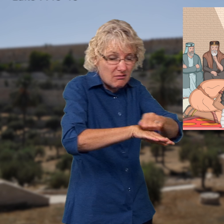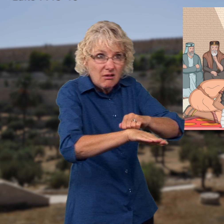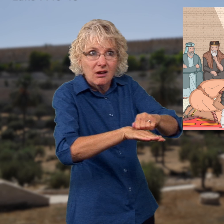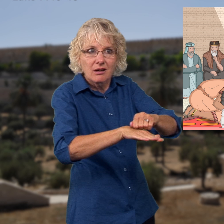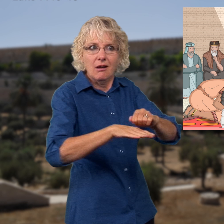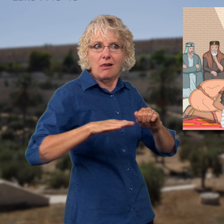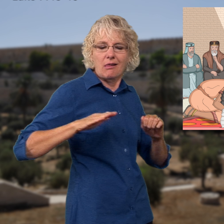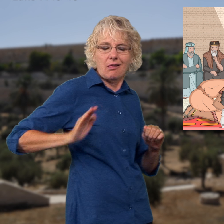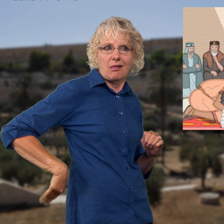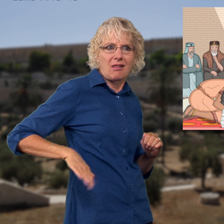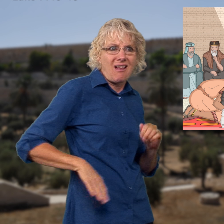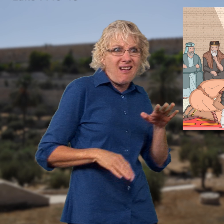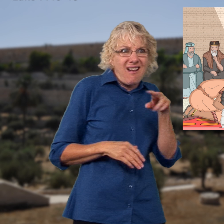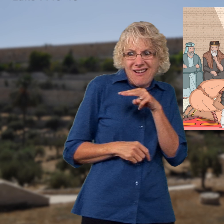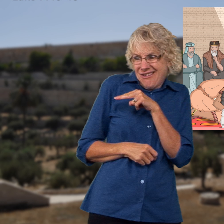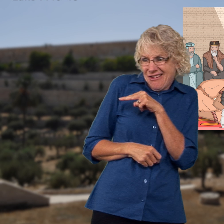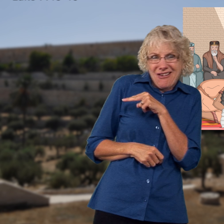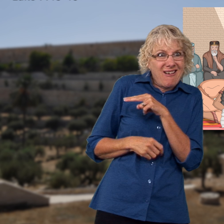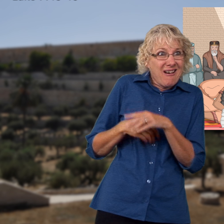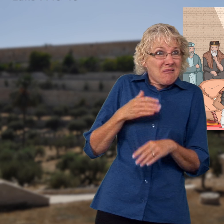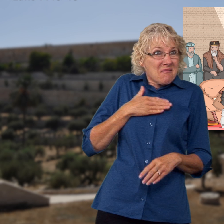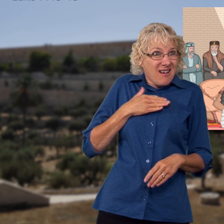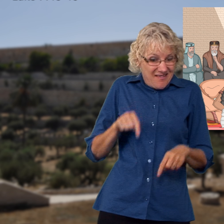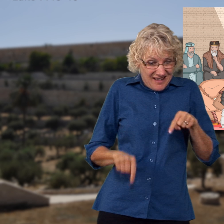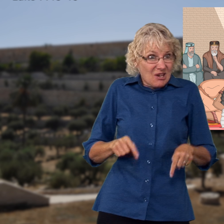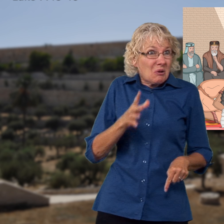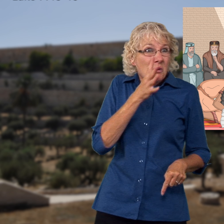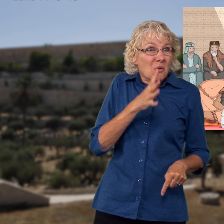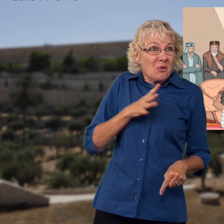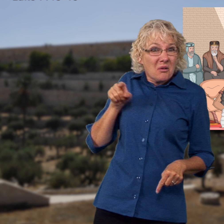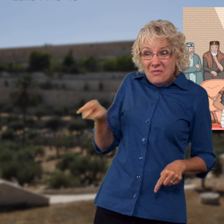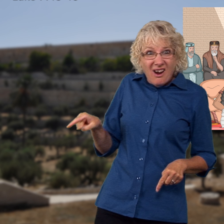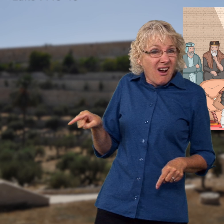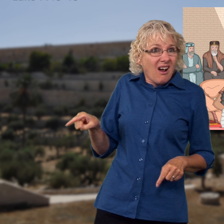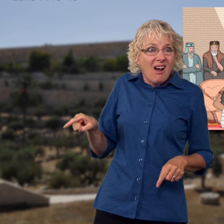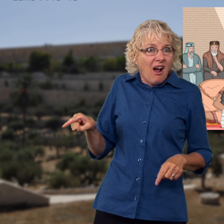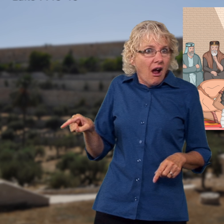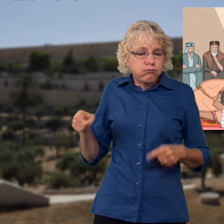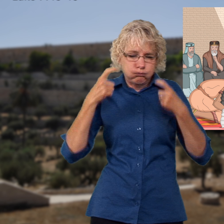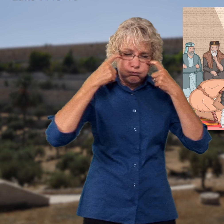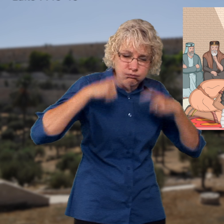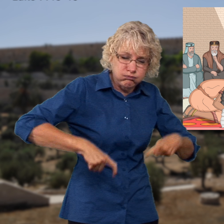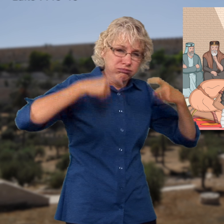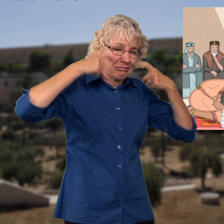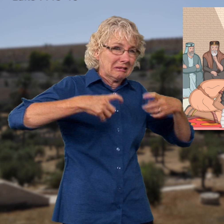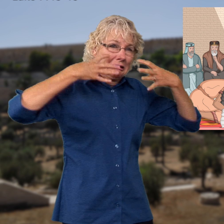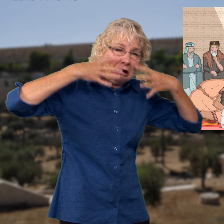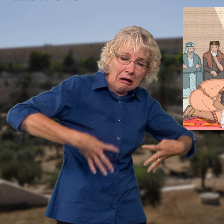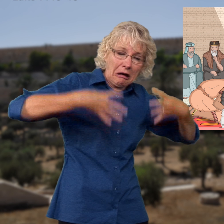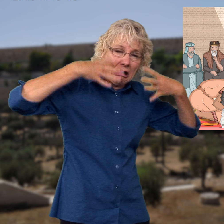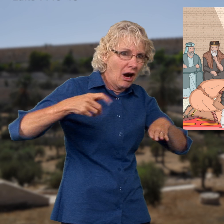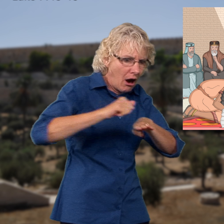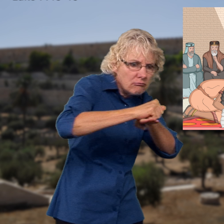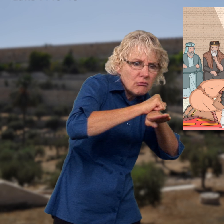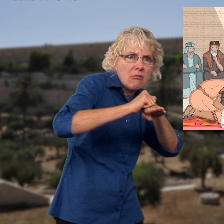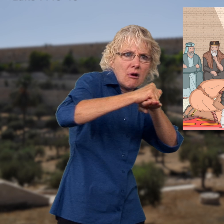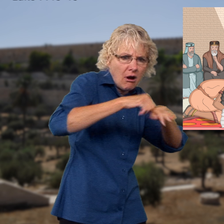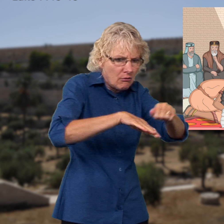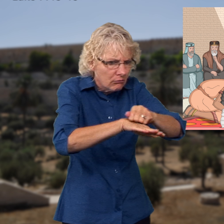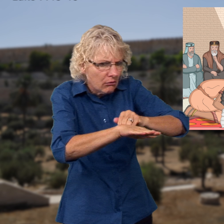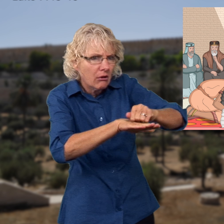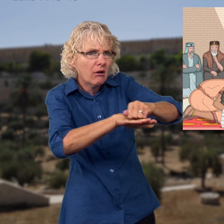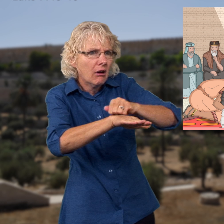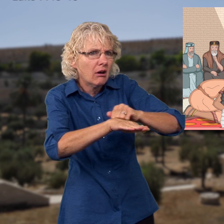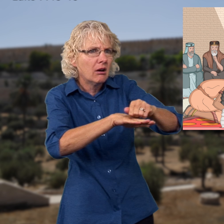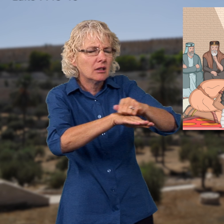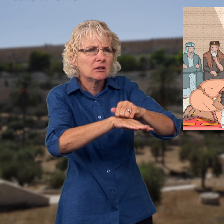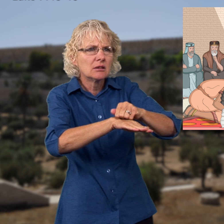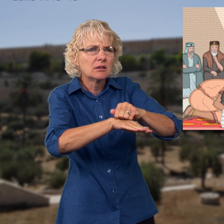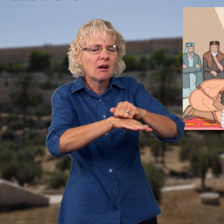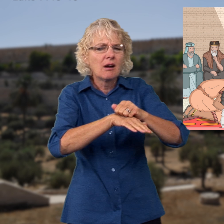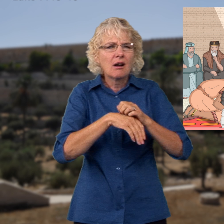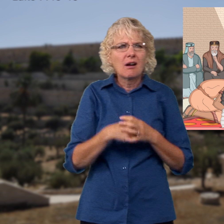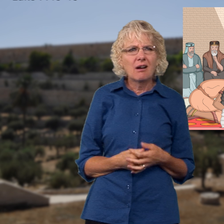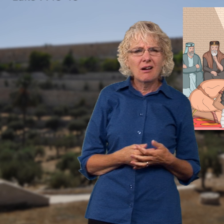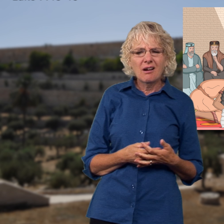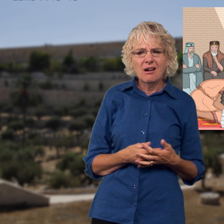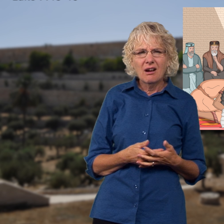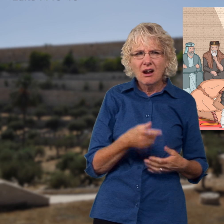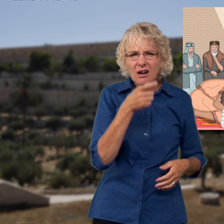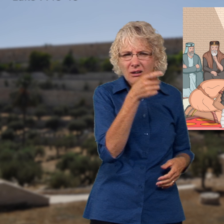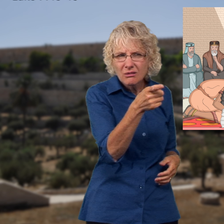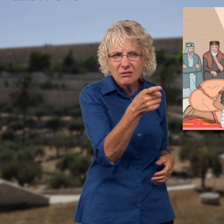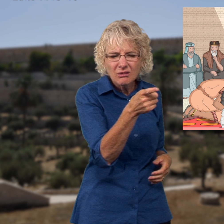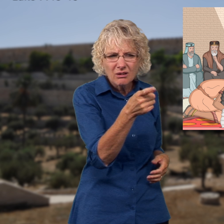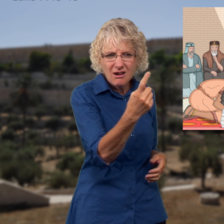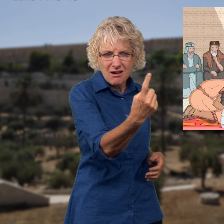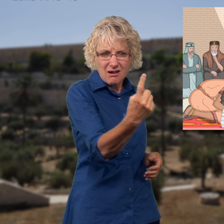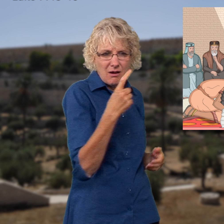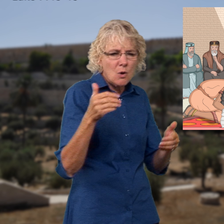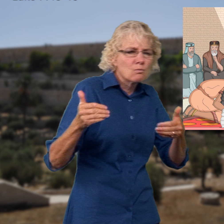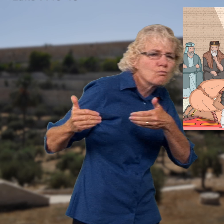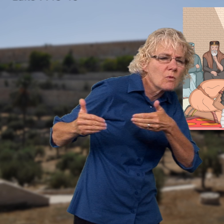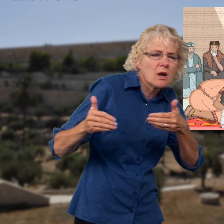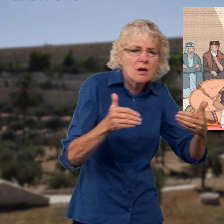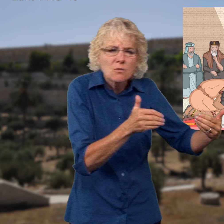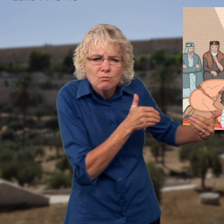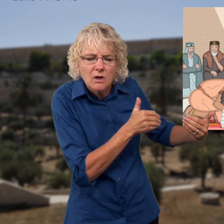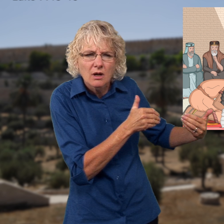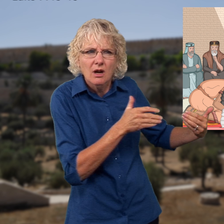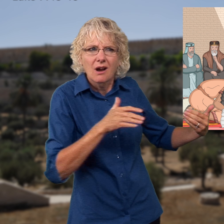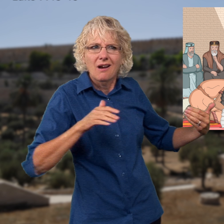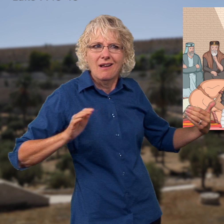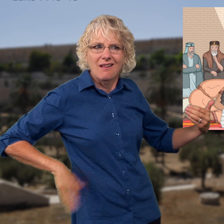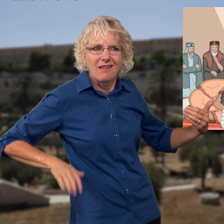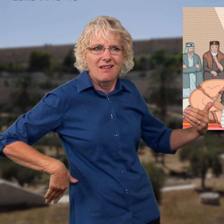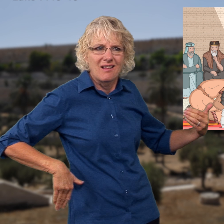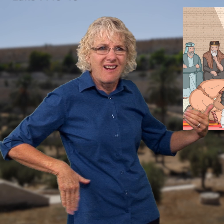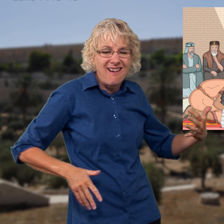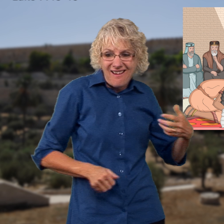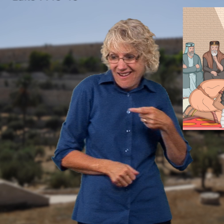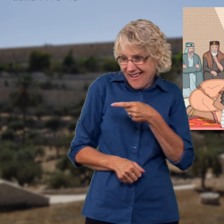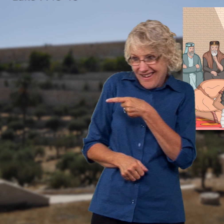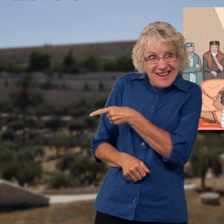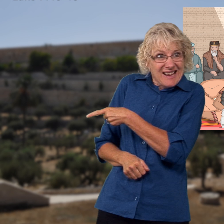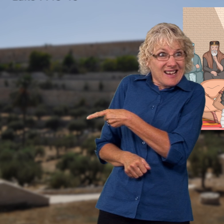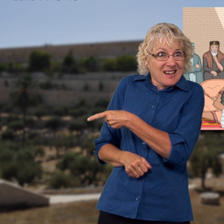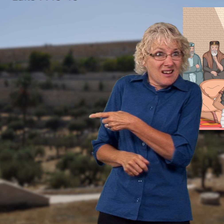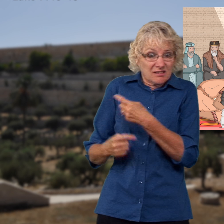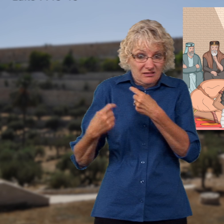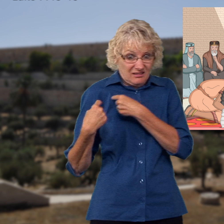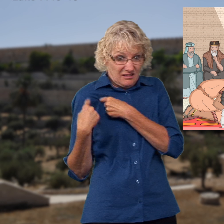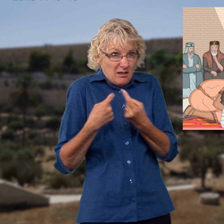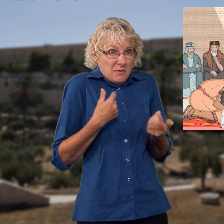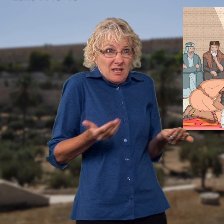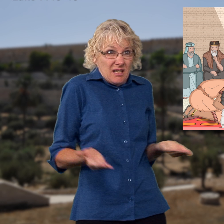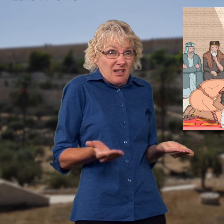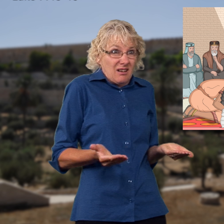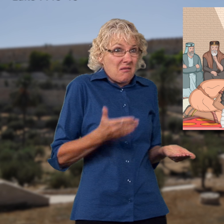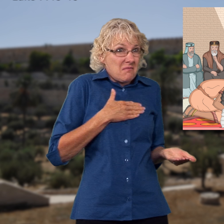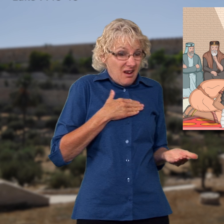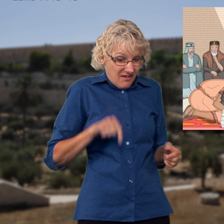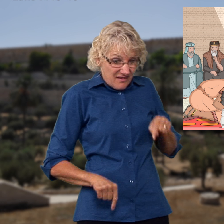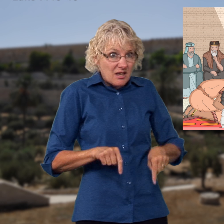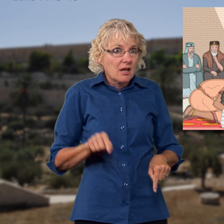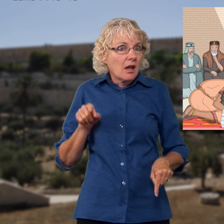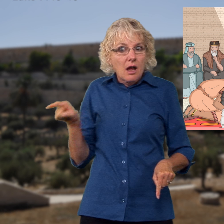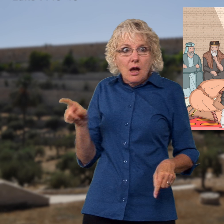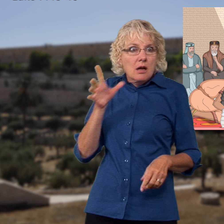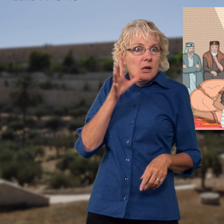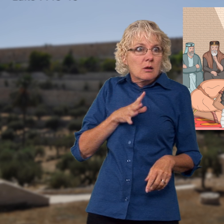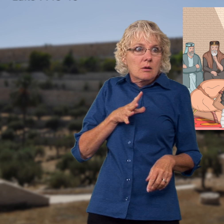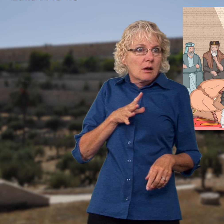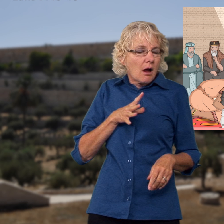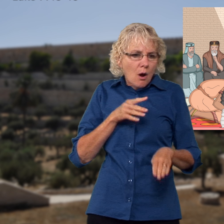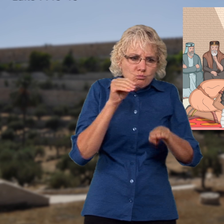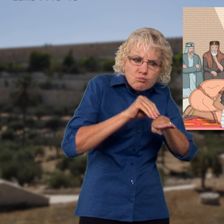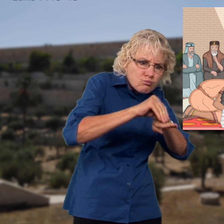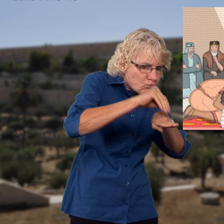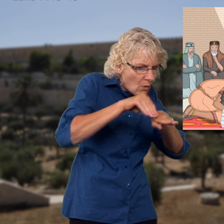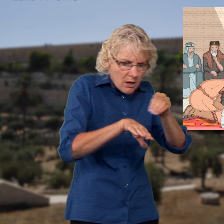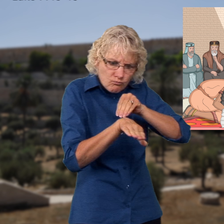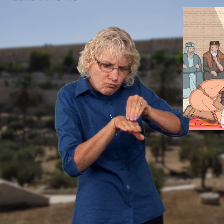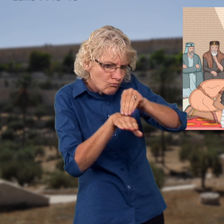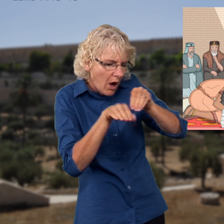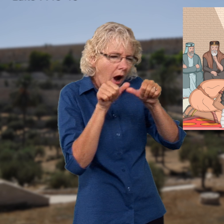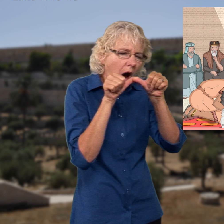When I entered your house, you did not give Me water for My feet, but she wet My feet with her tears and wiped them with her hair.